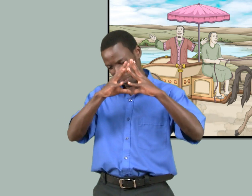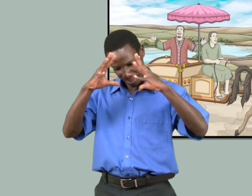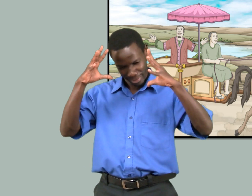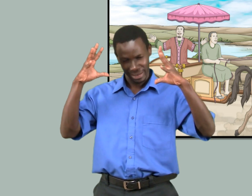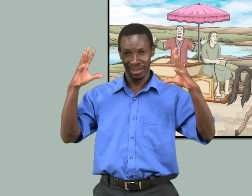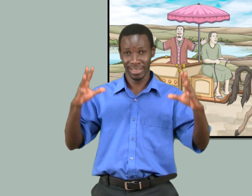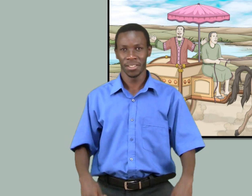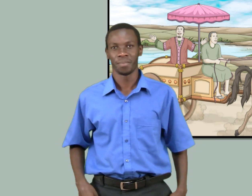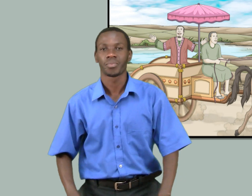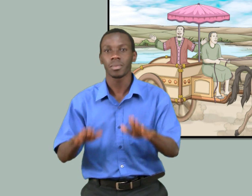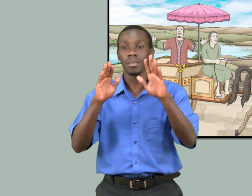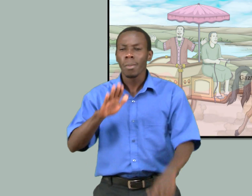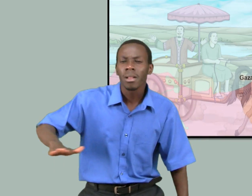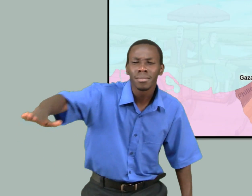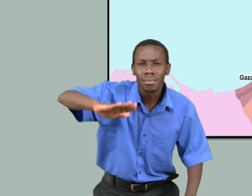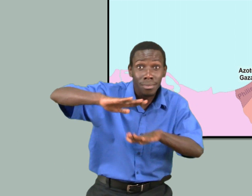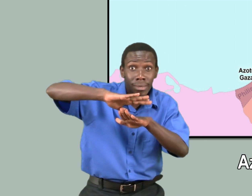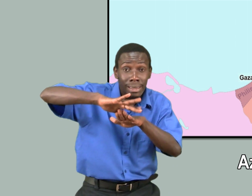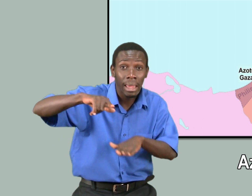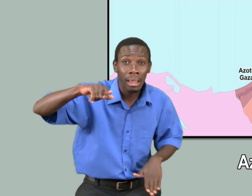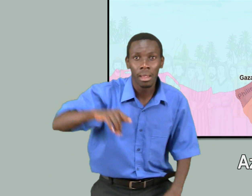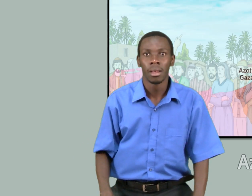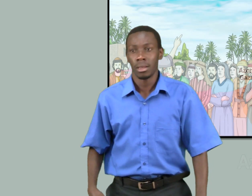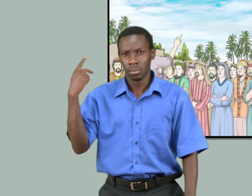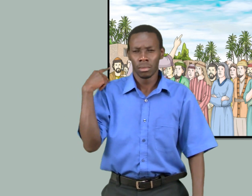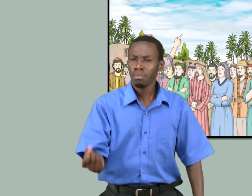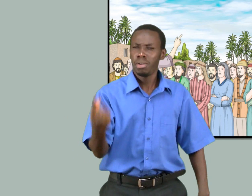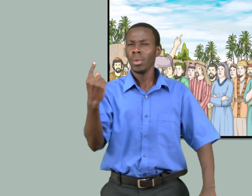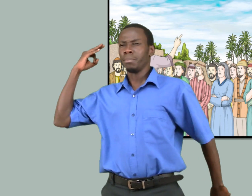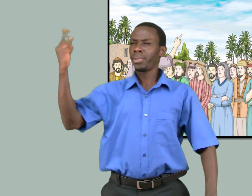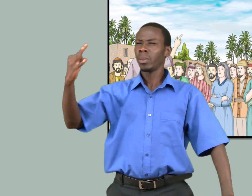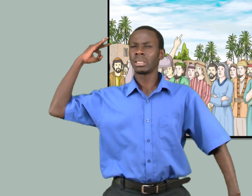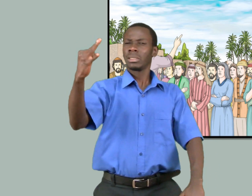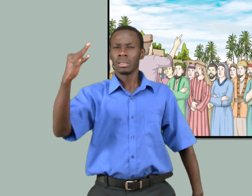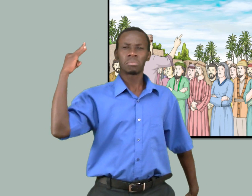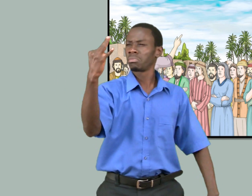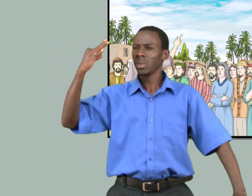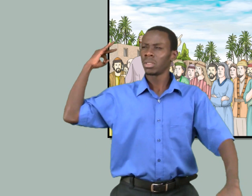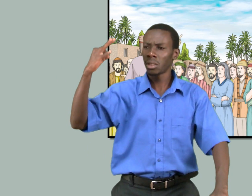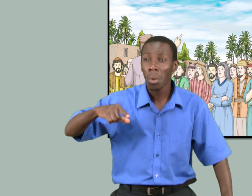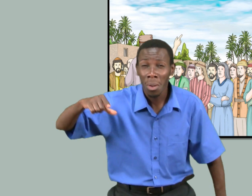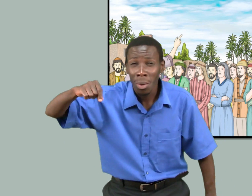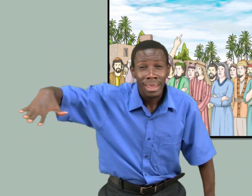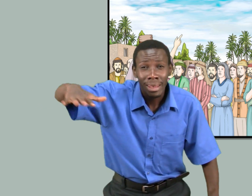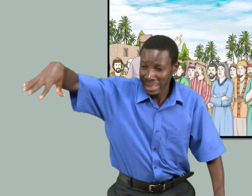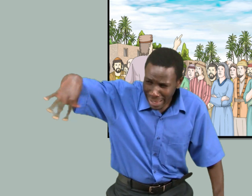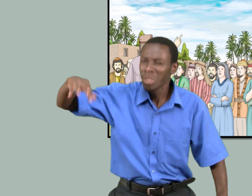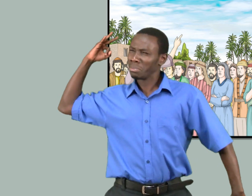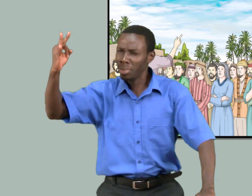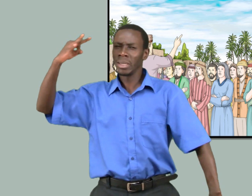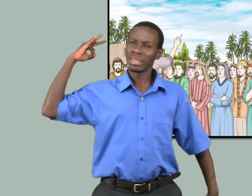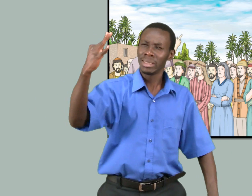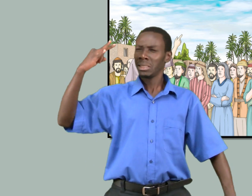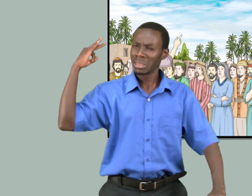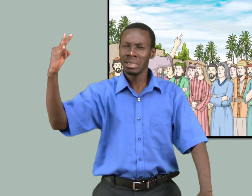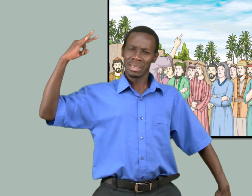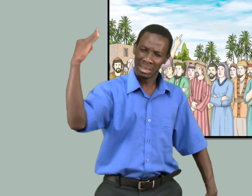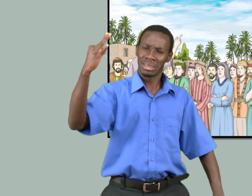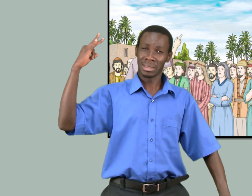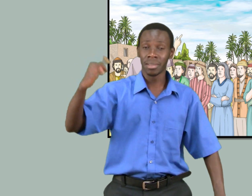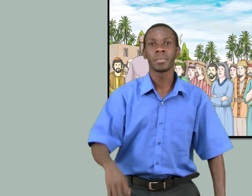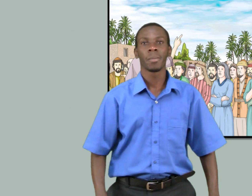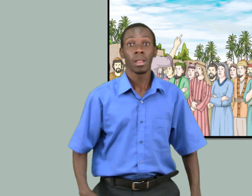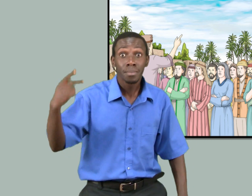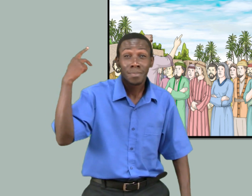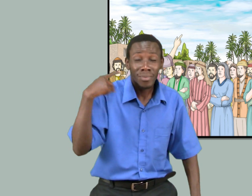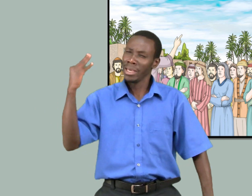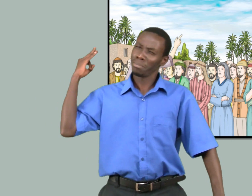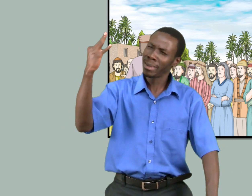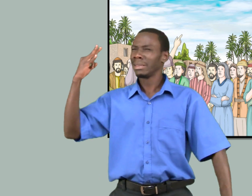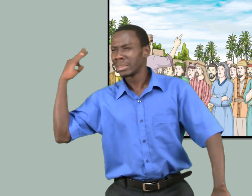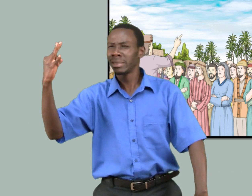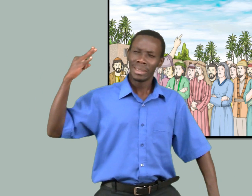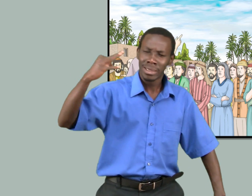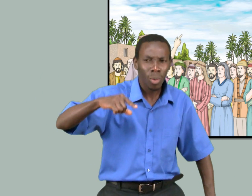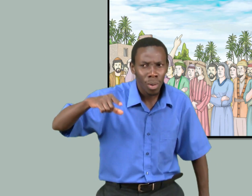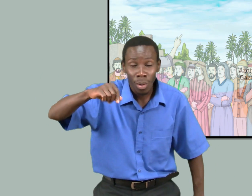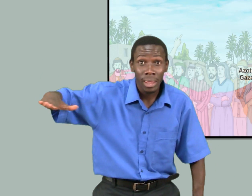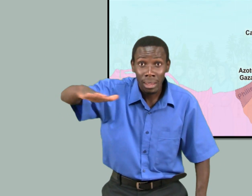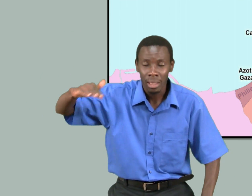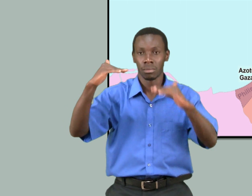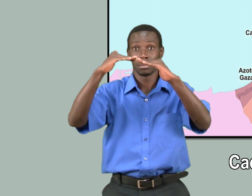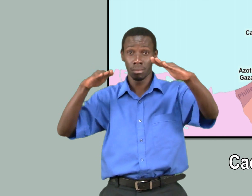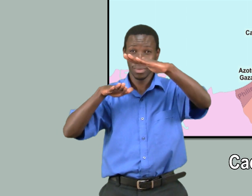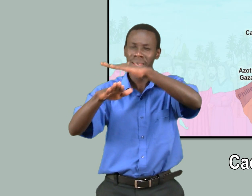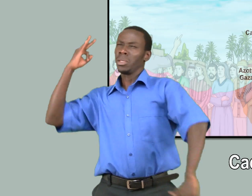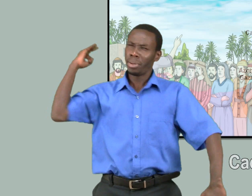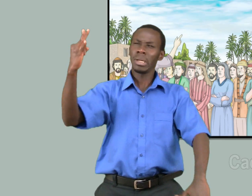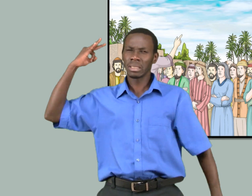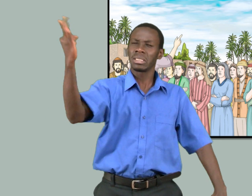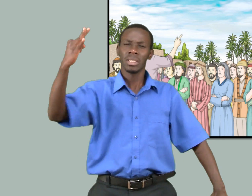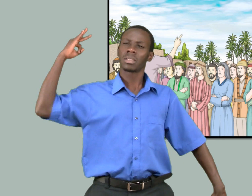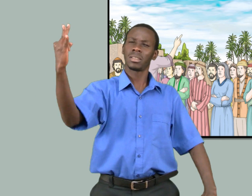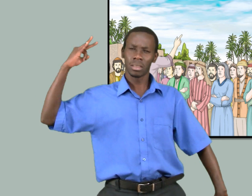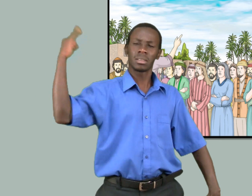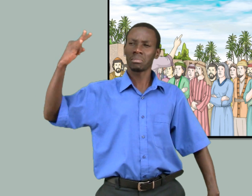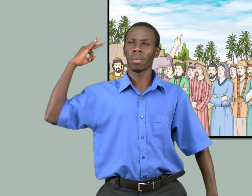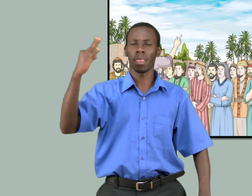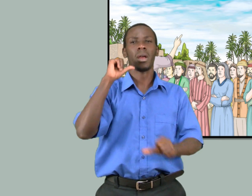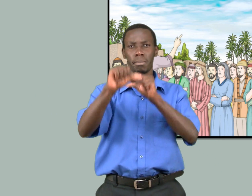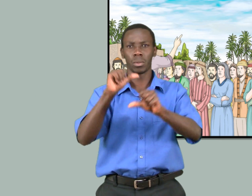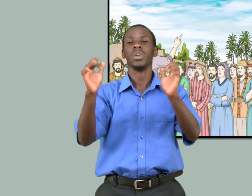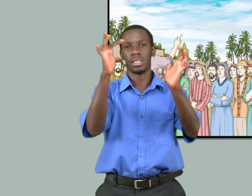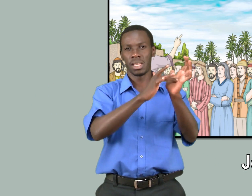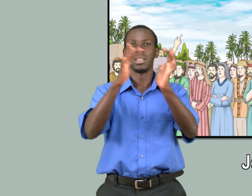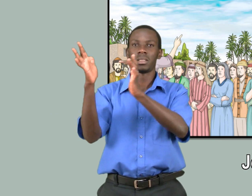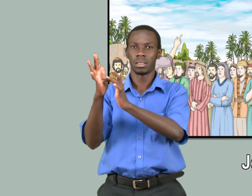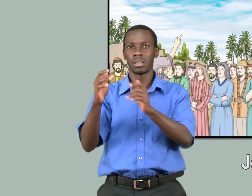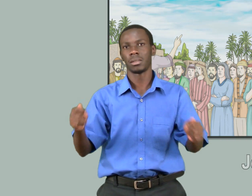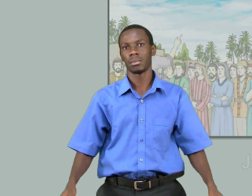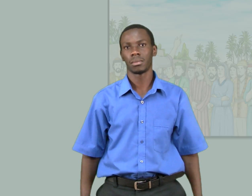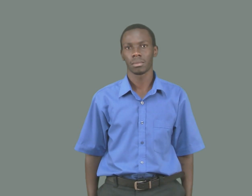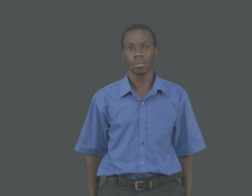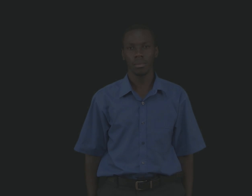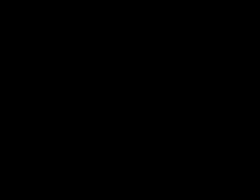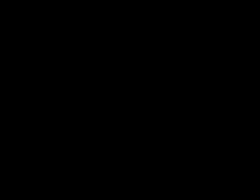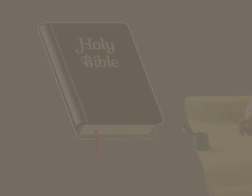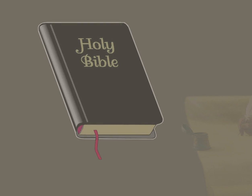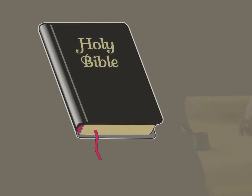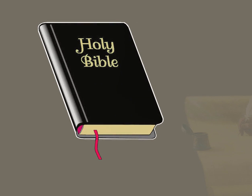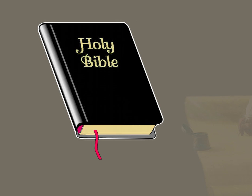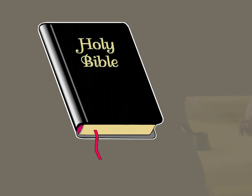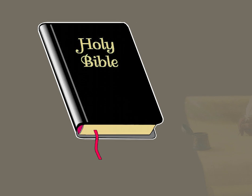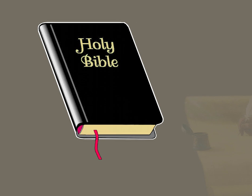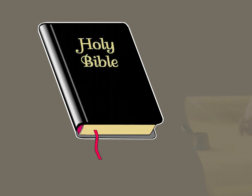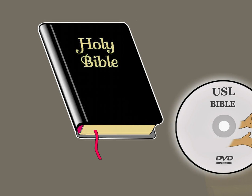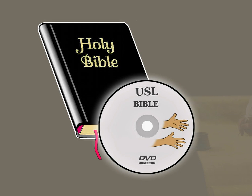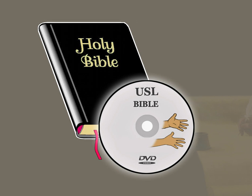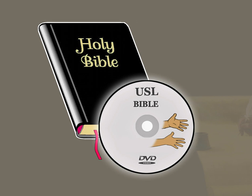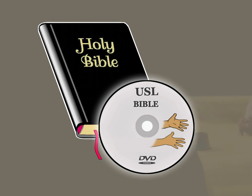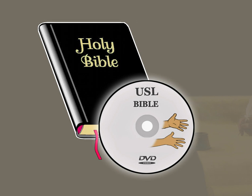But Philip appeared at Azotus and traveled through that region, preaching the gospel in all the towns until he came to Caesarea.